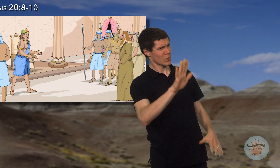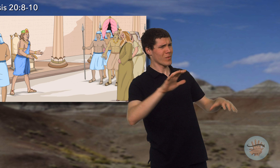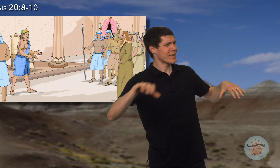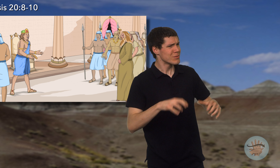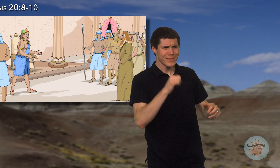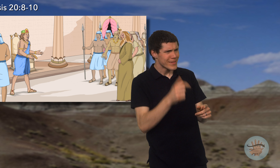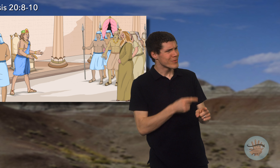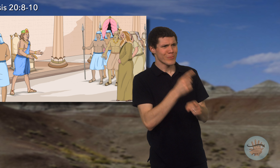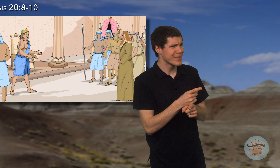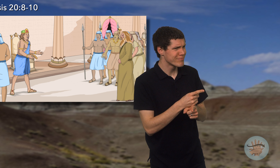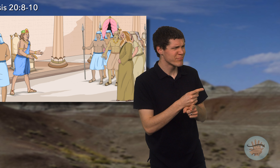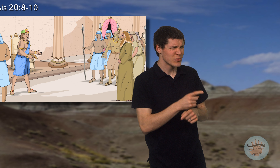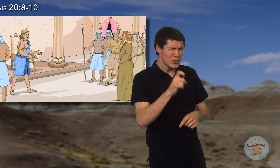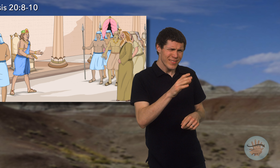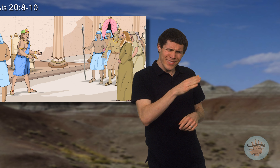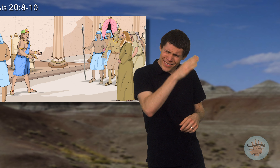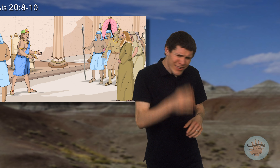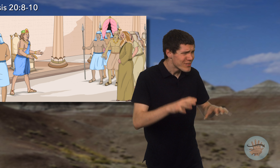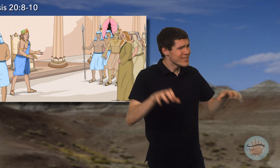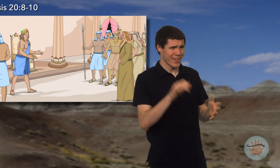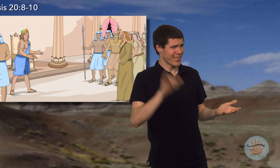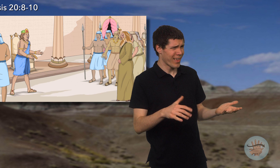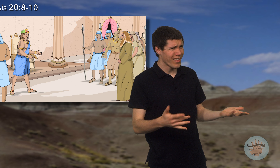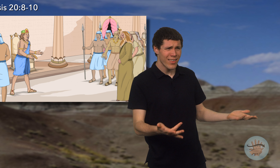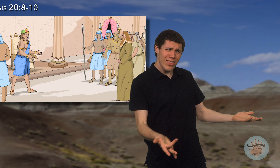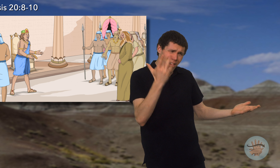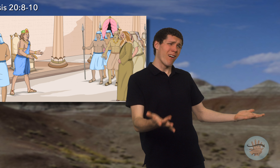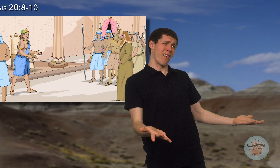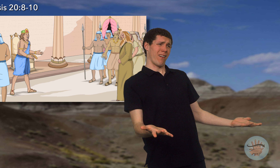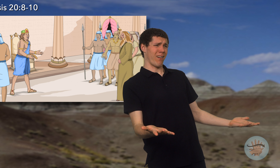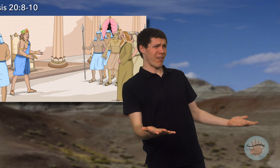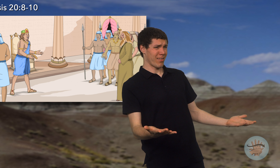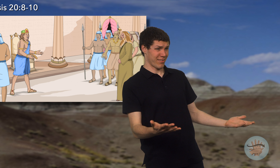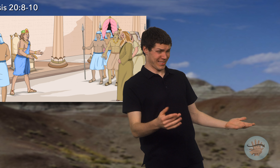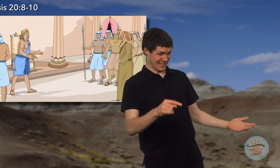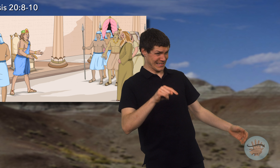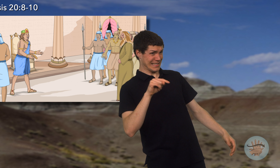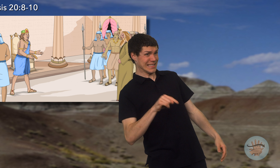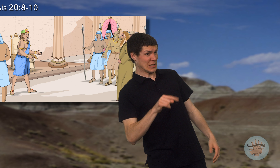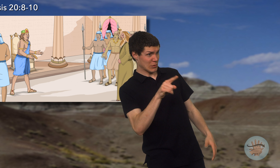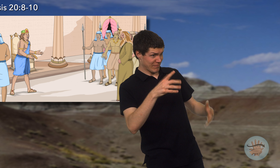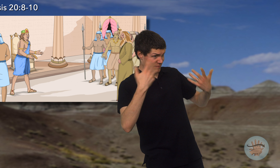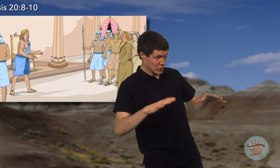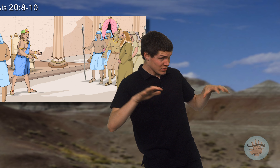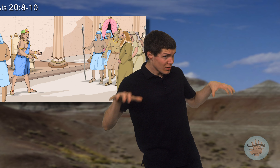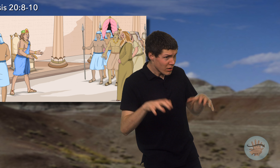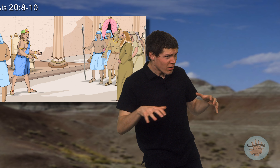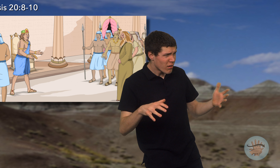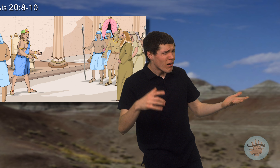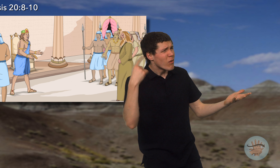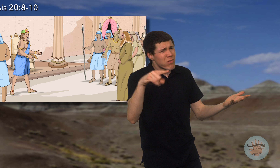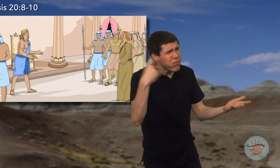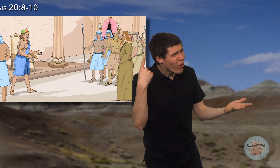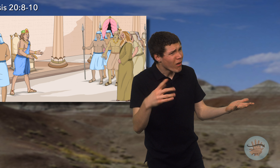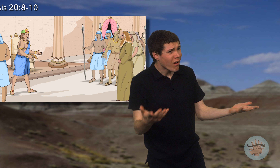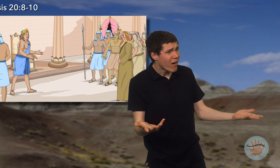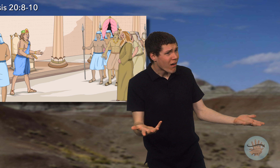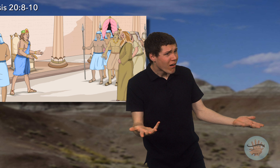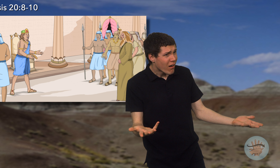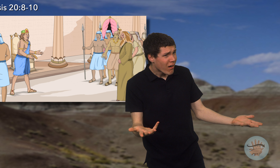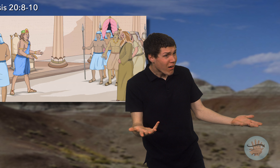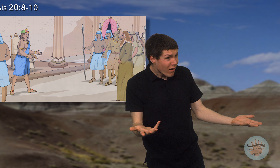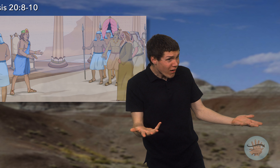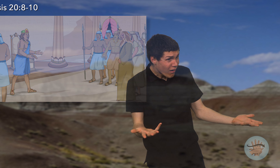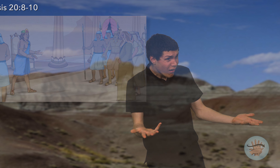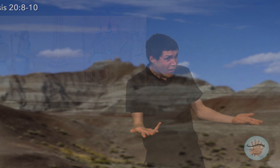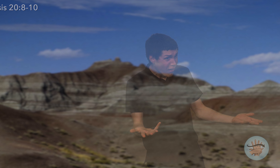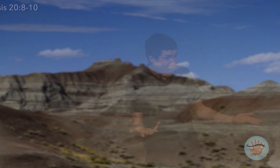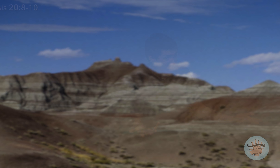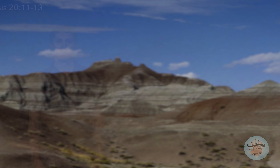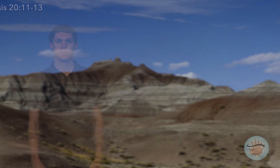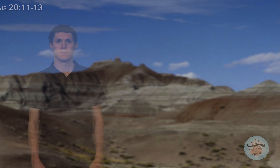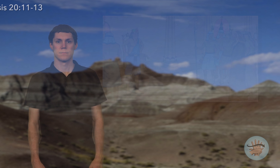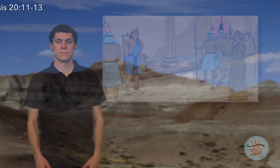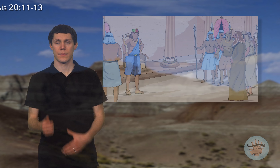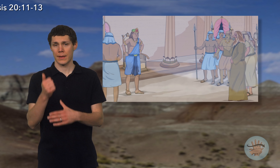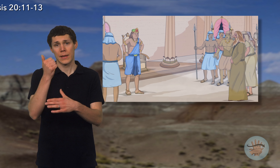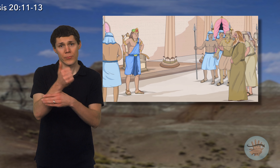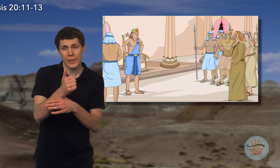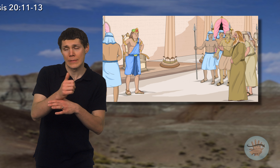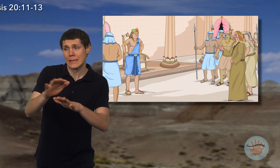Abimelech also asked Abraham, “What prompted you to do such a thing?”